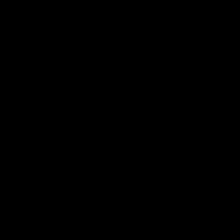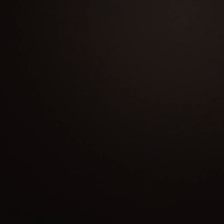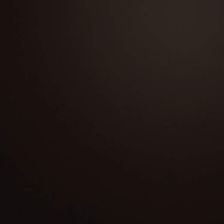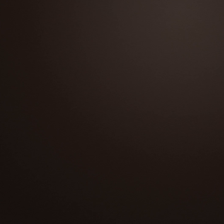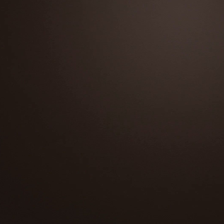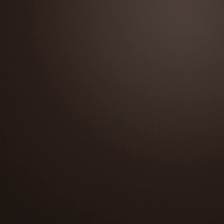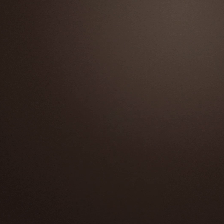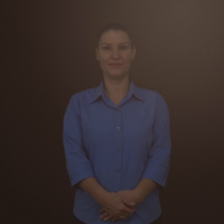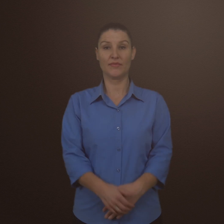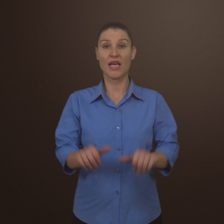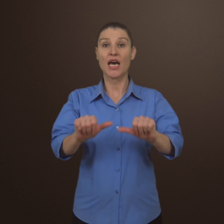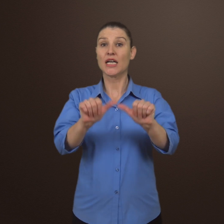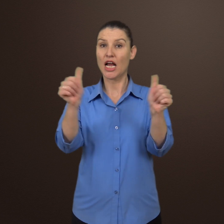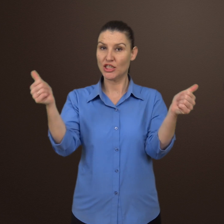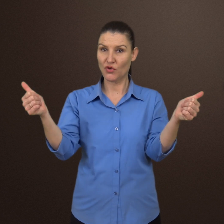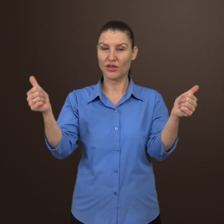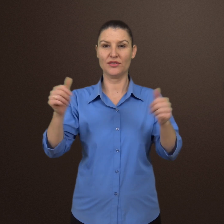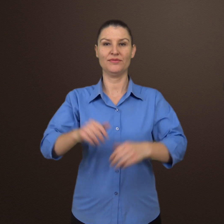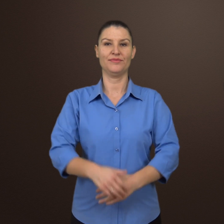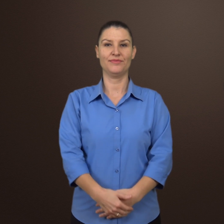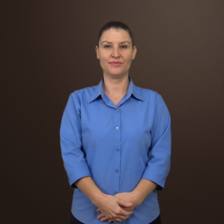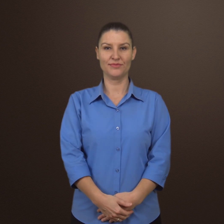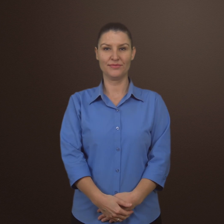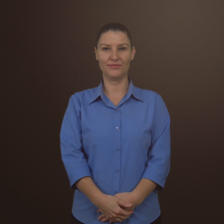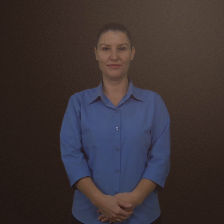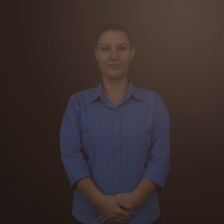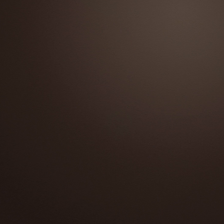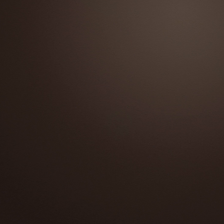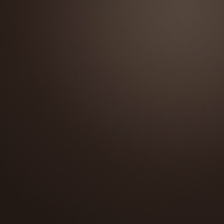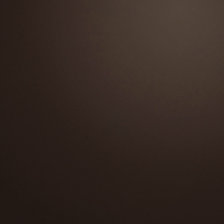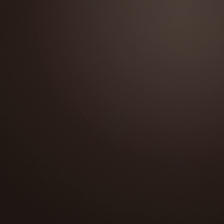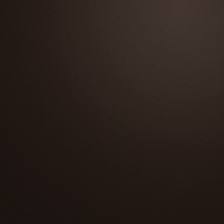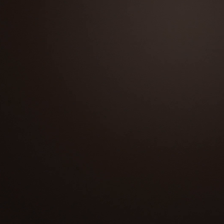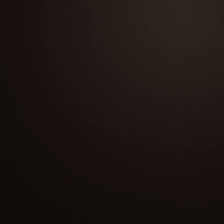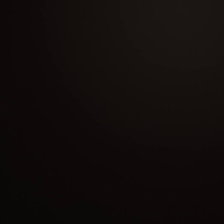Divorce